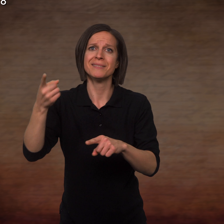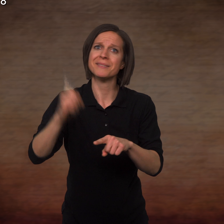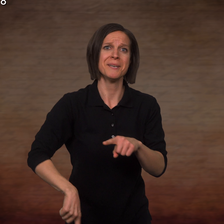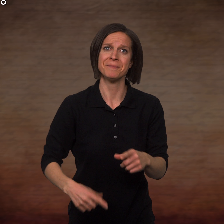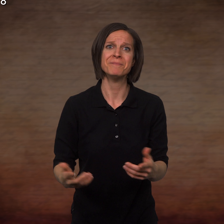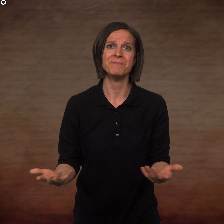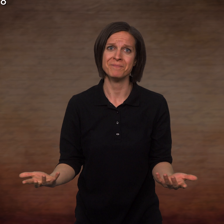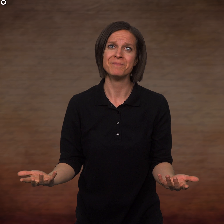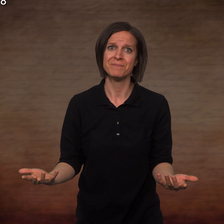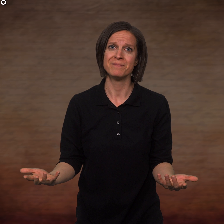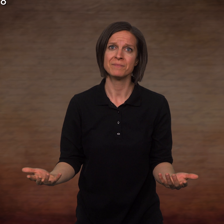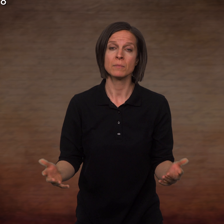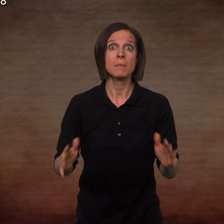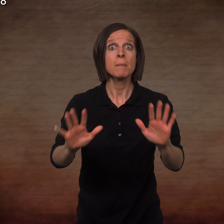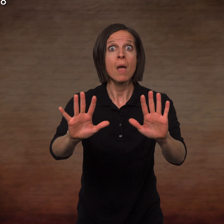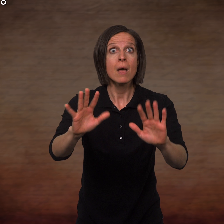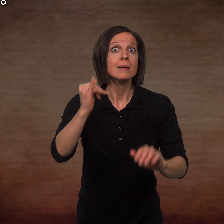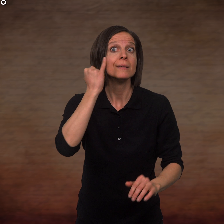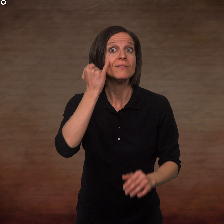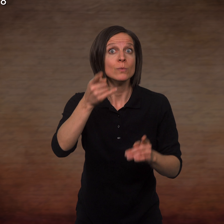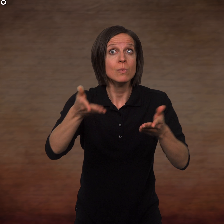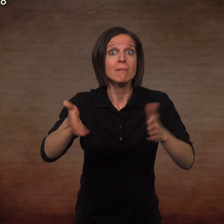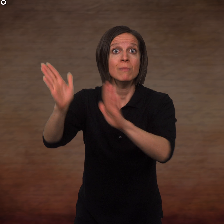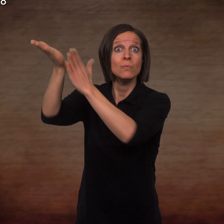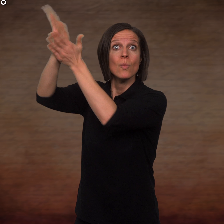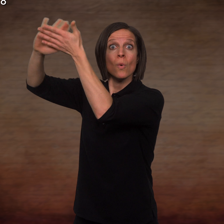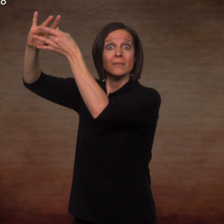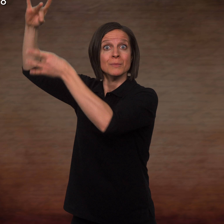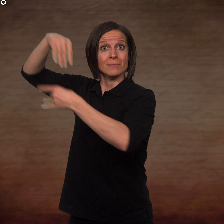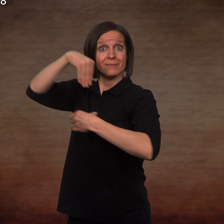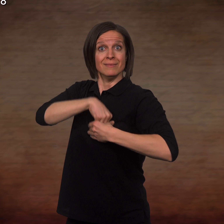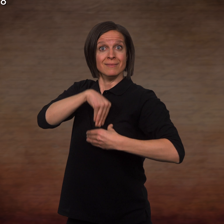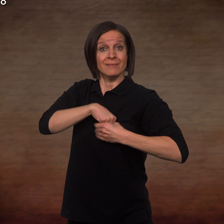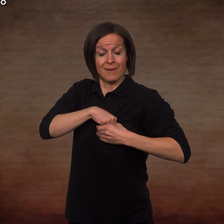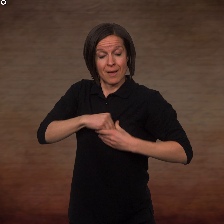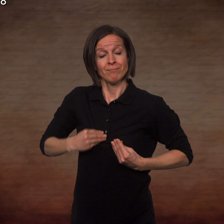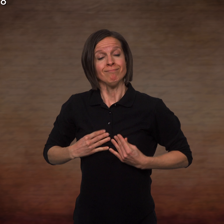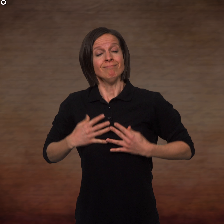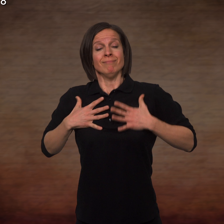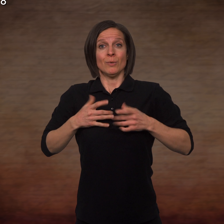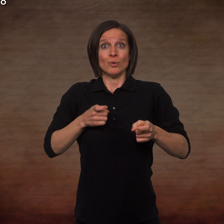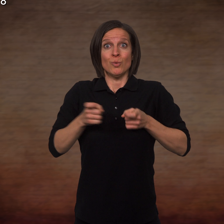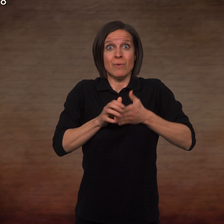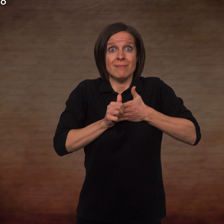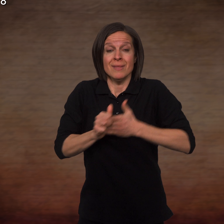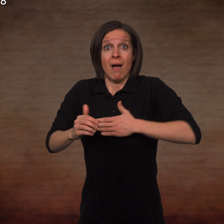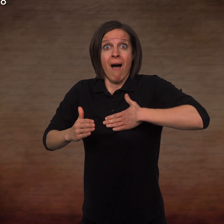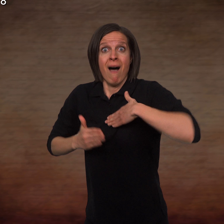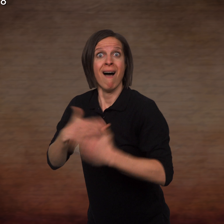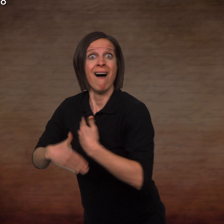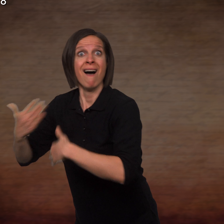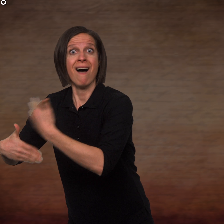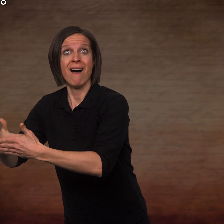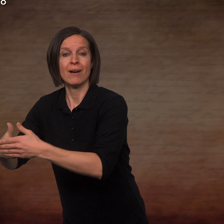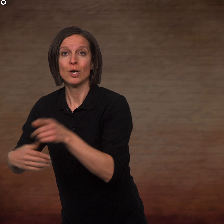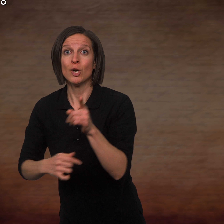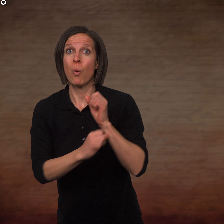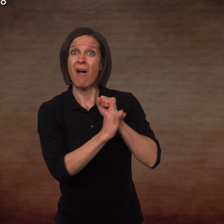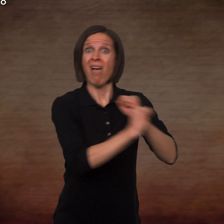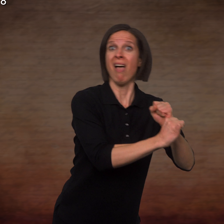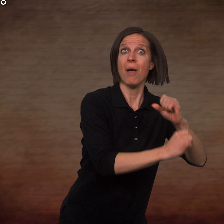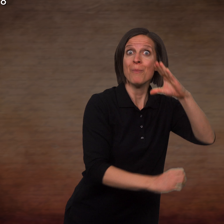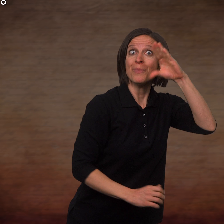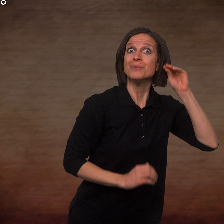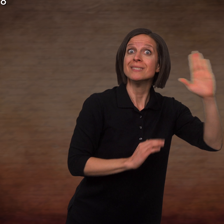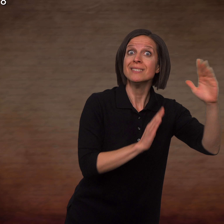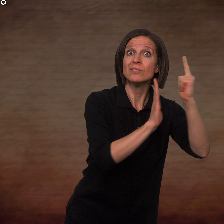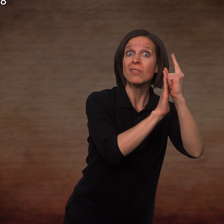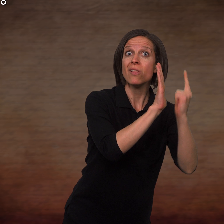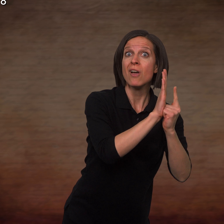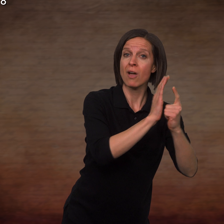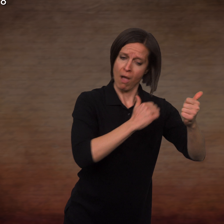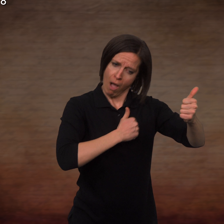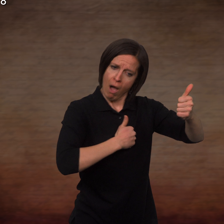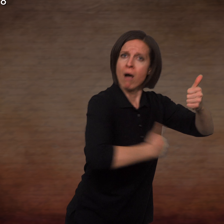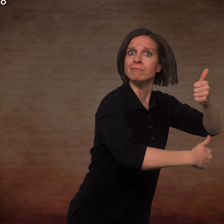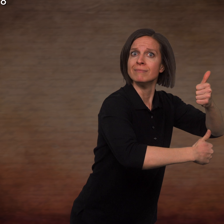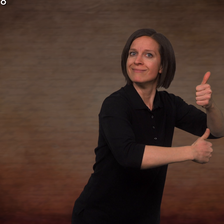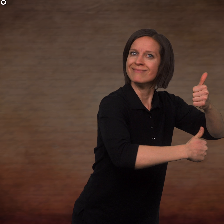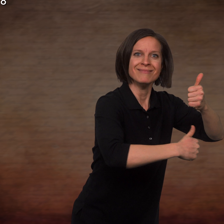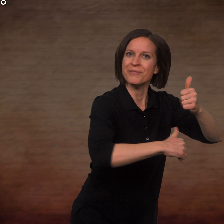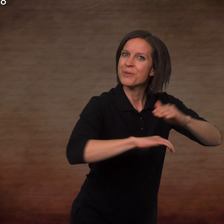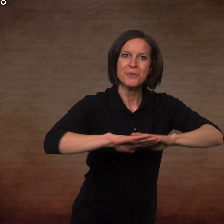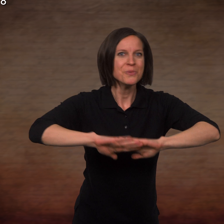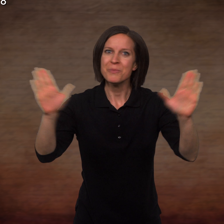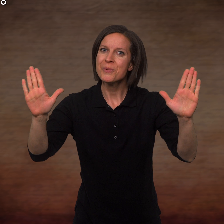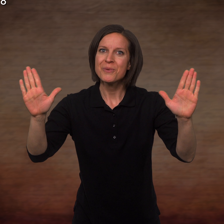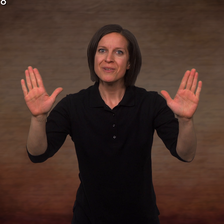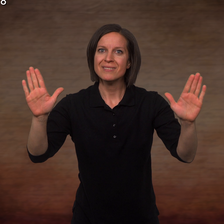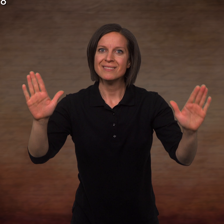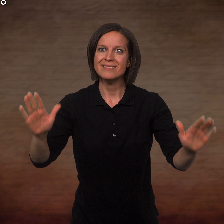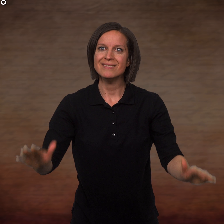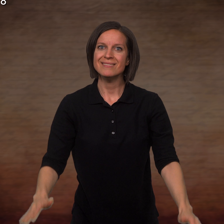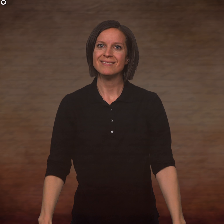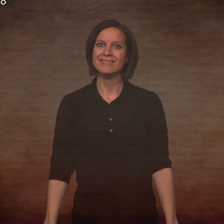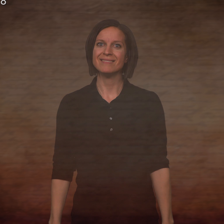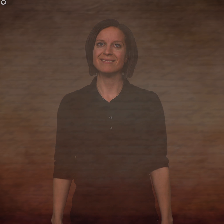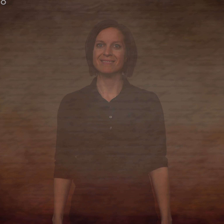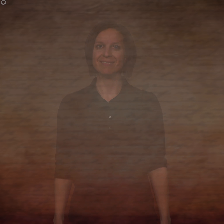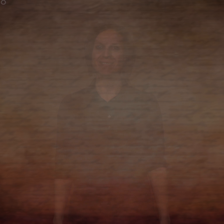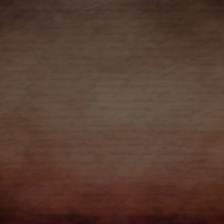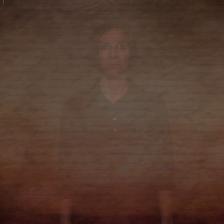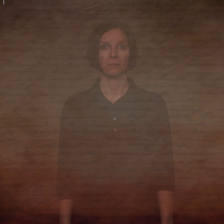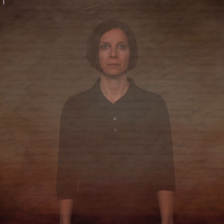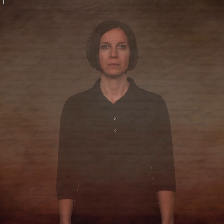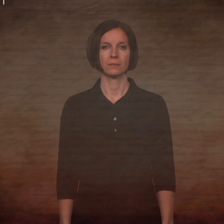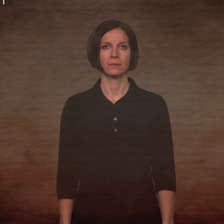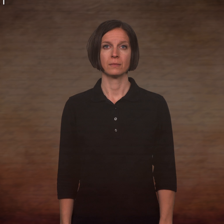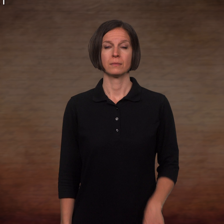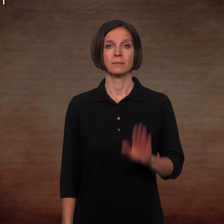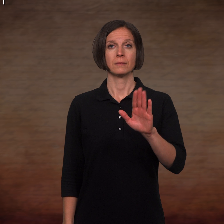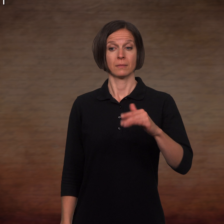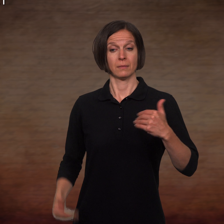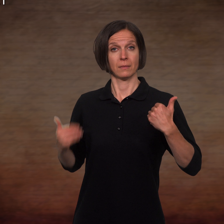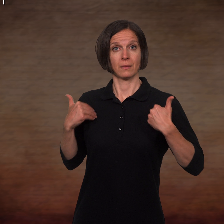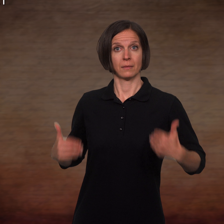But if you are led by the Spirit, you are not under the law.